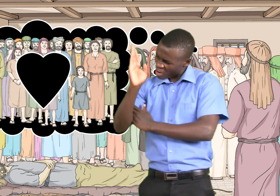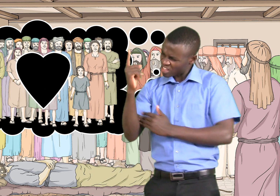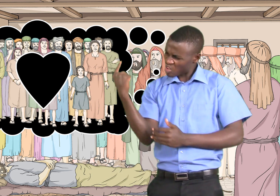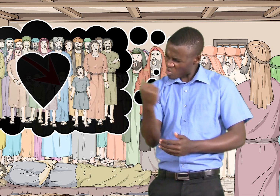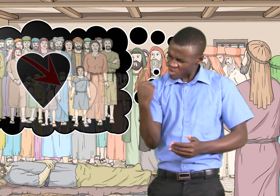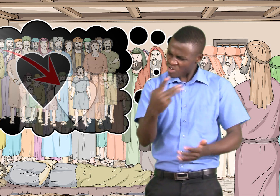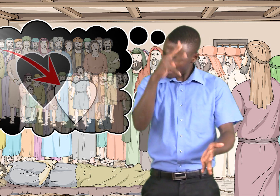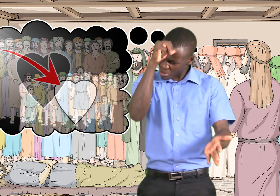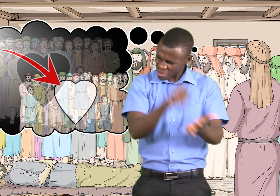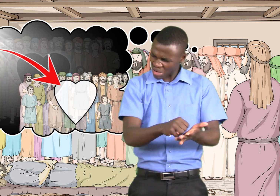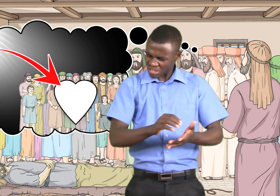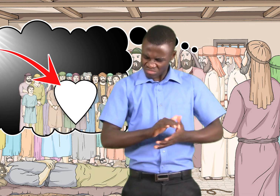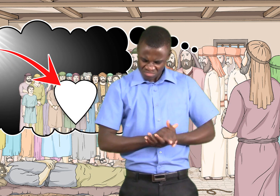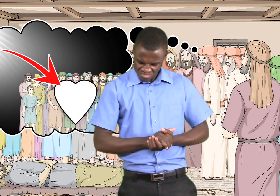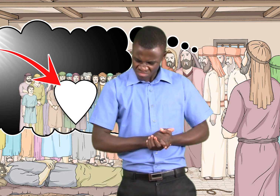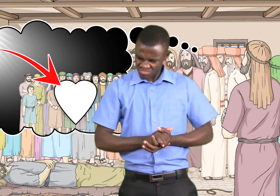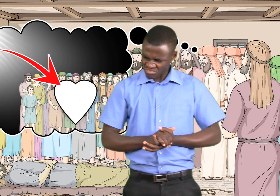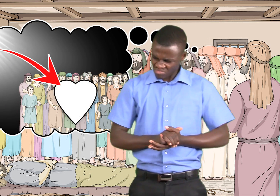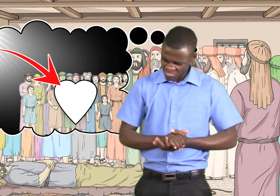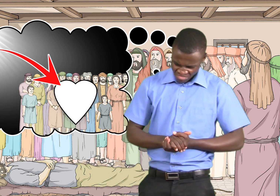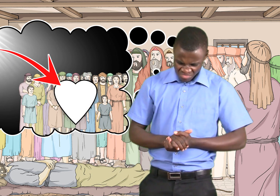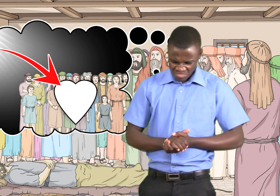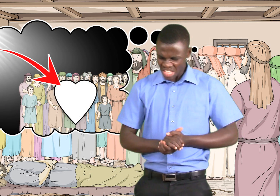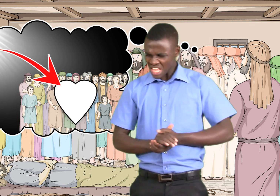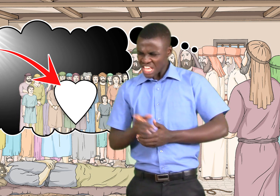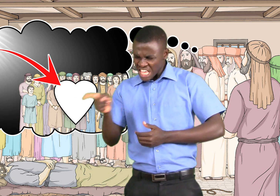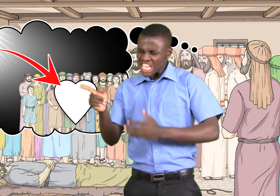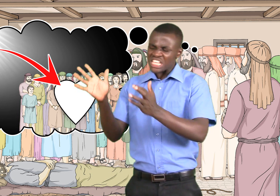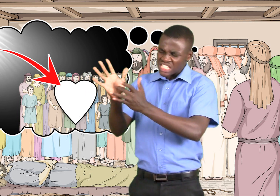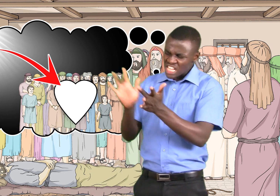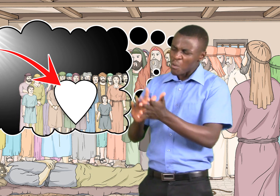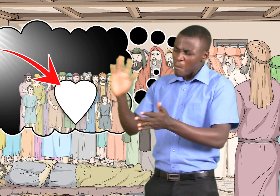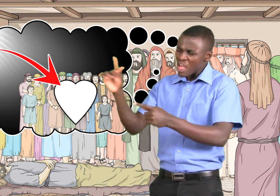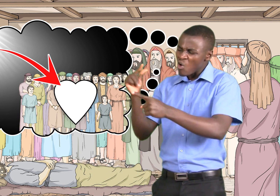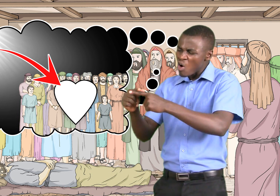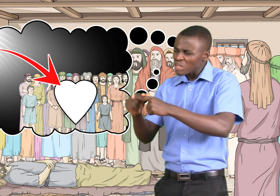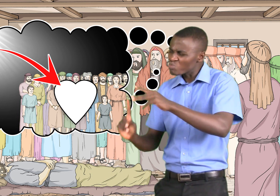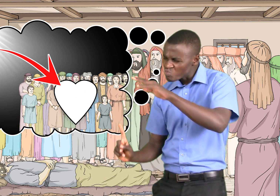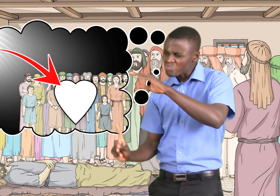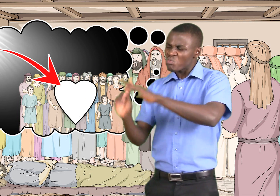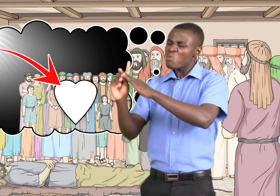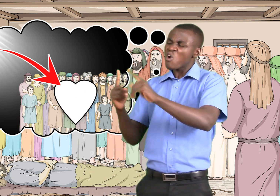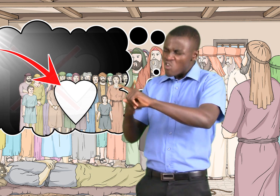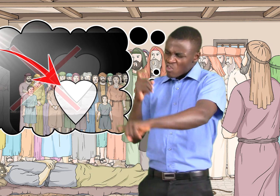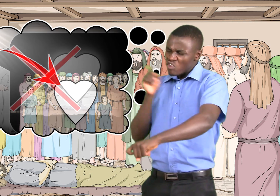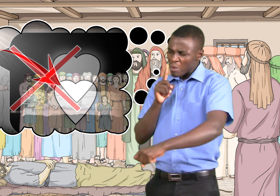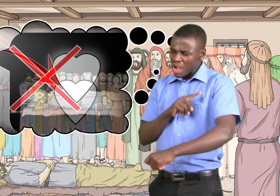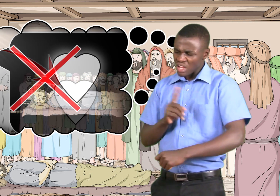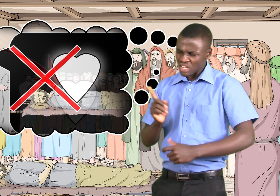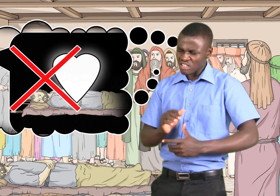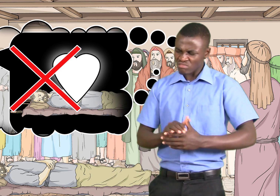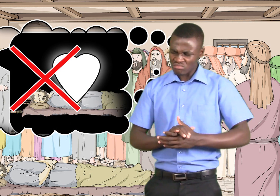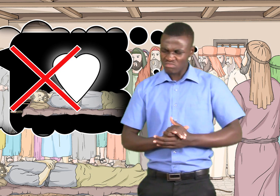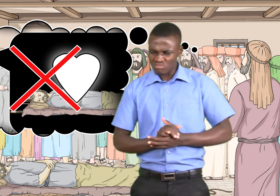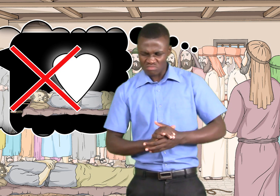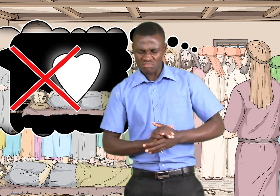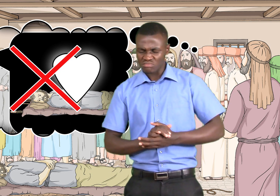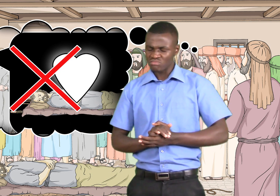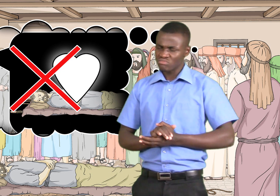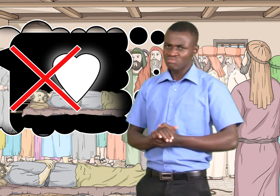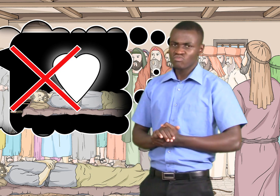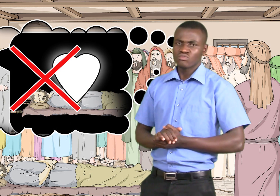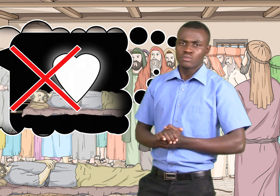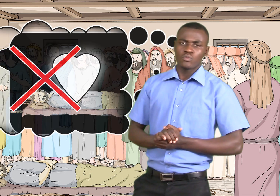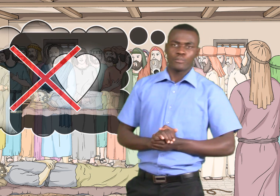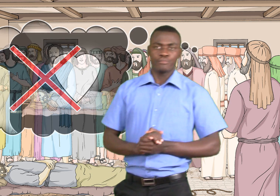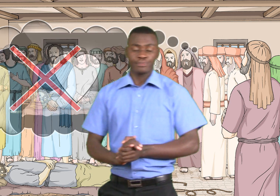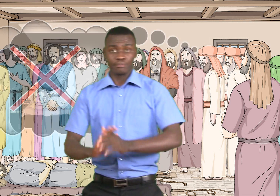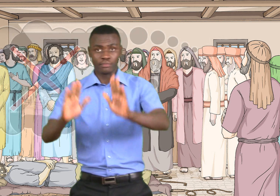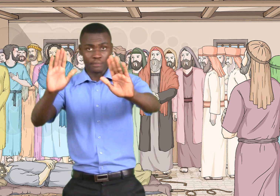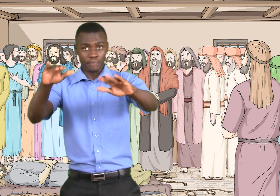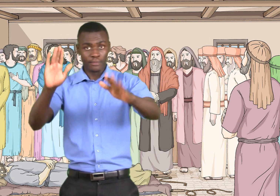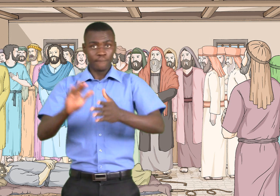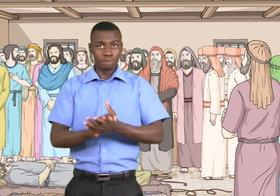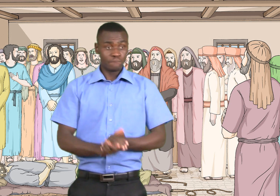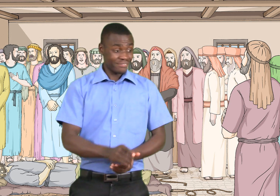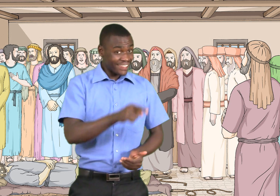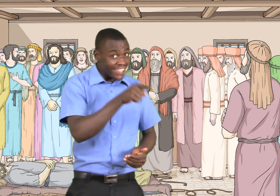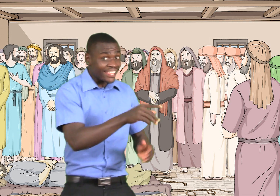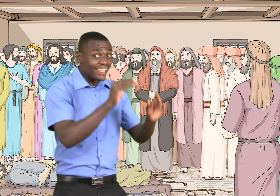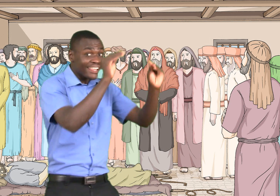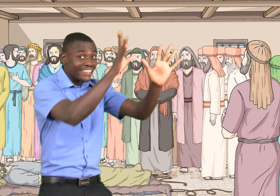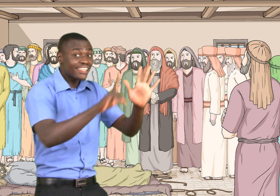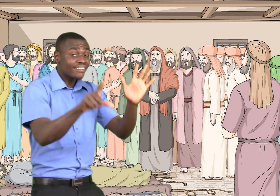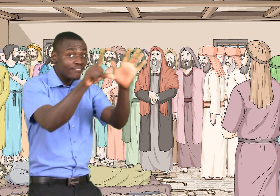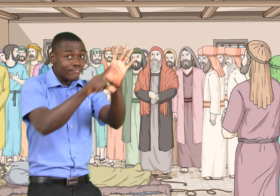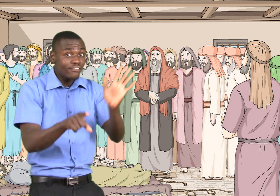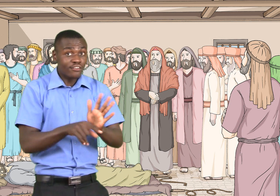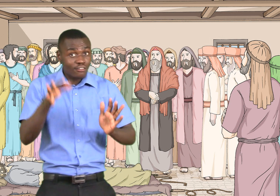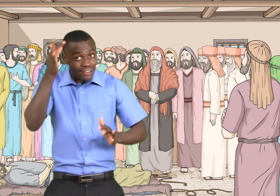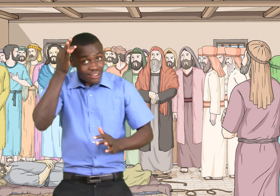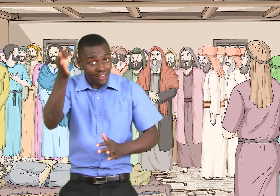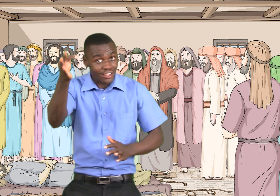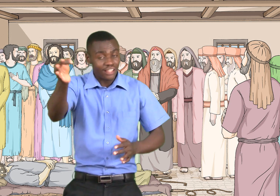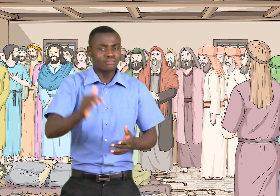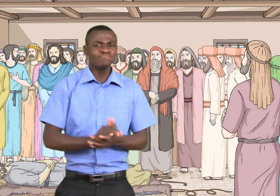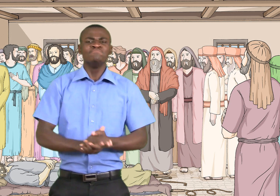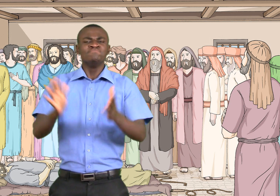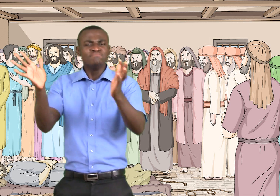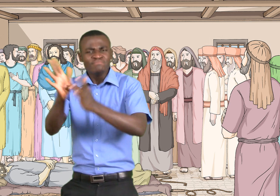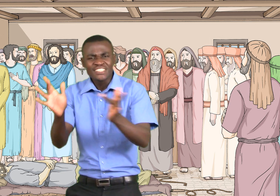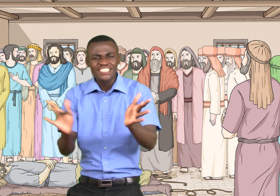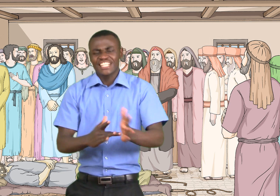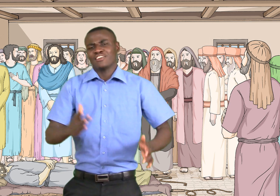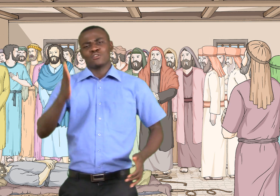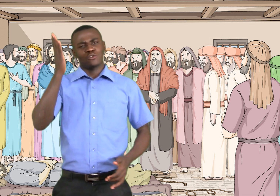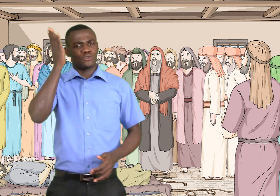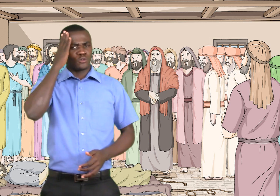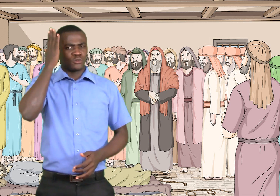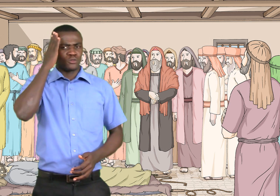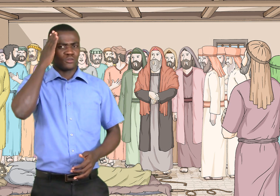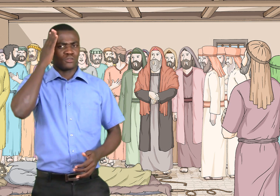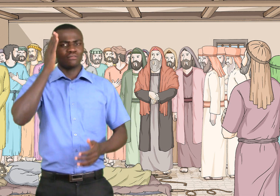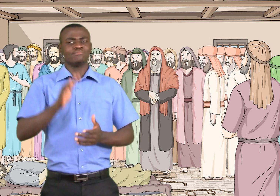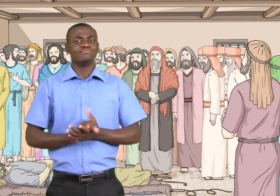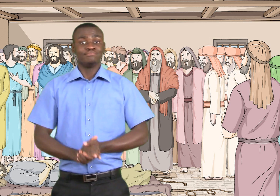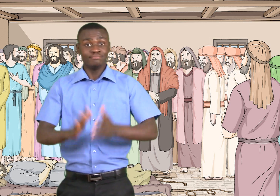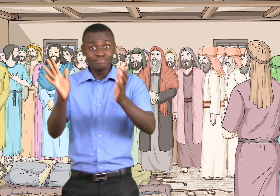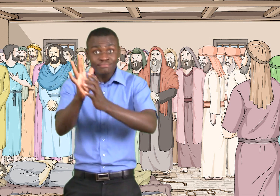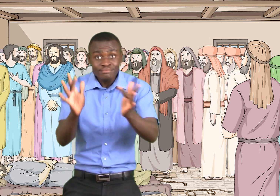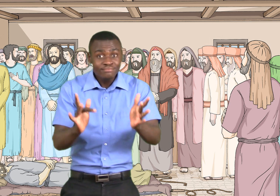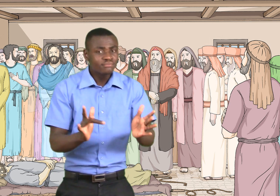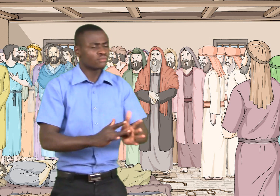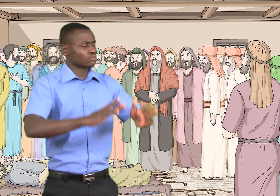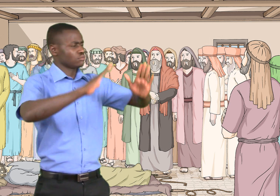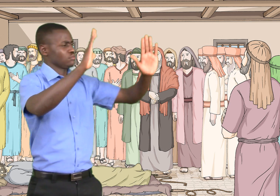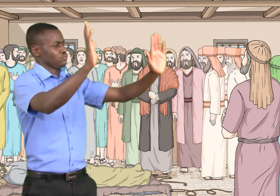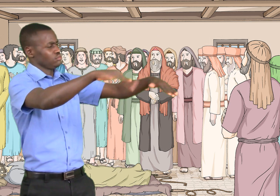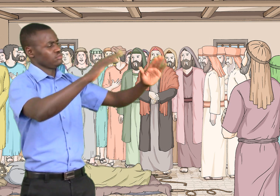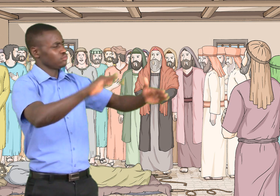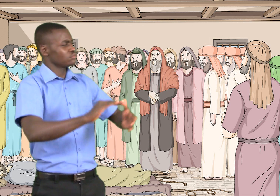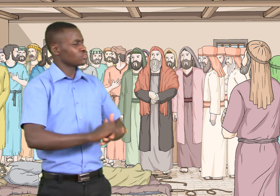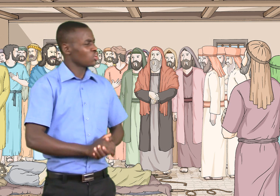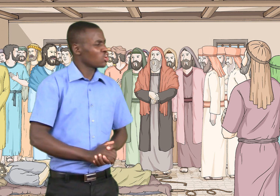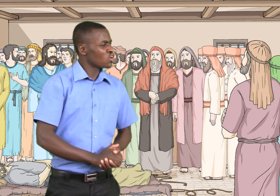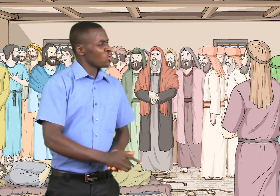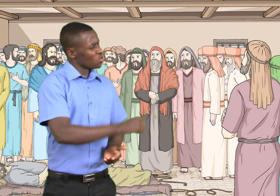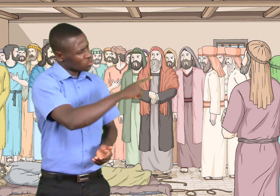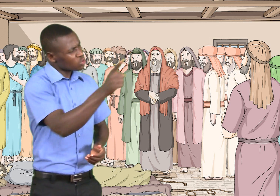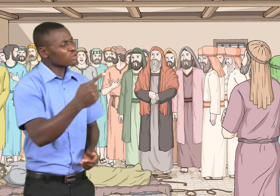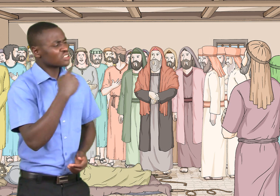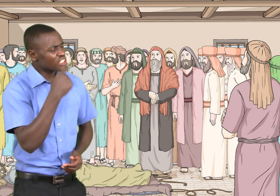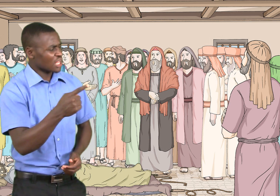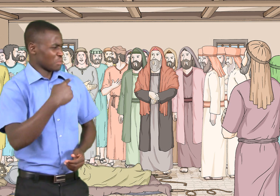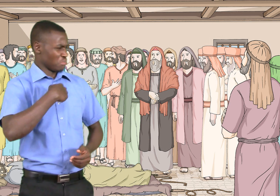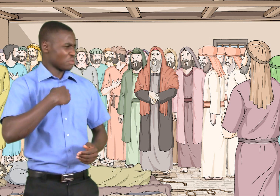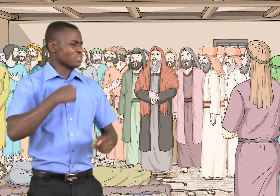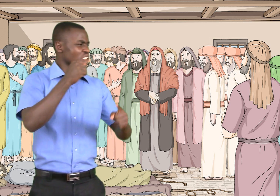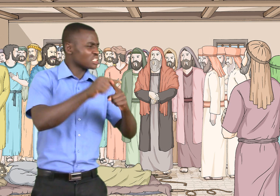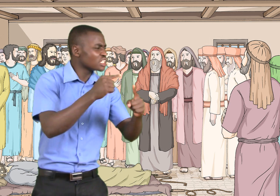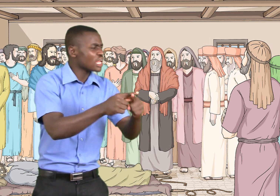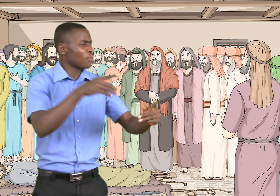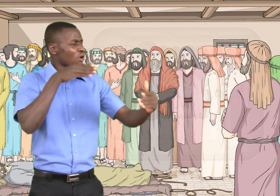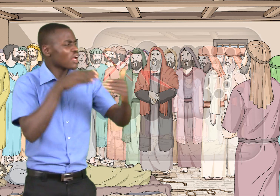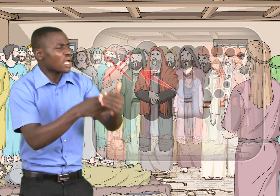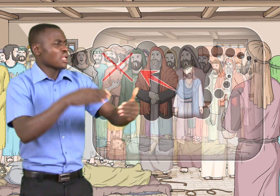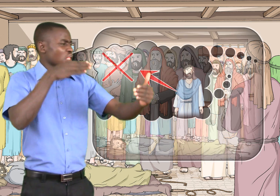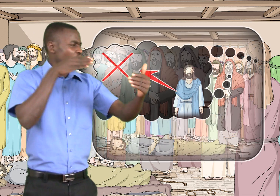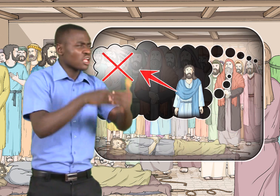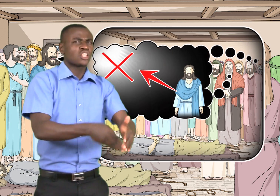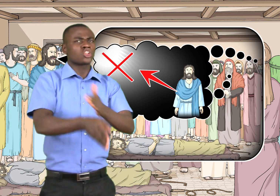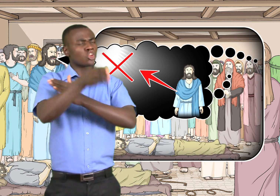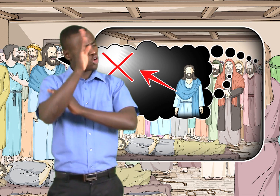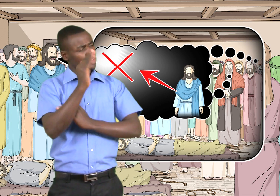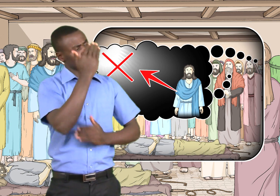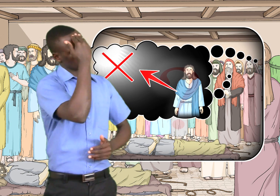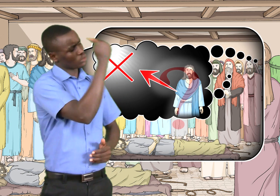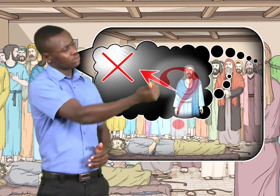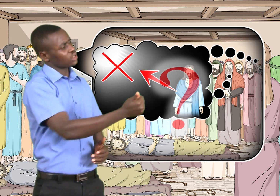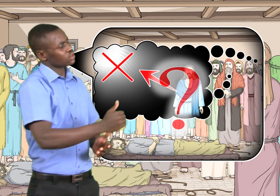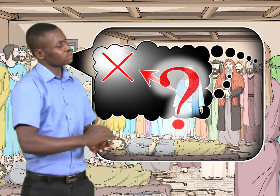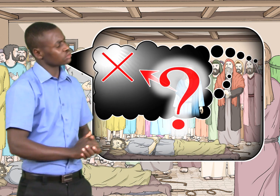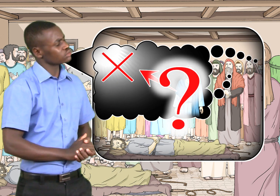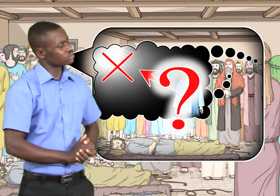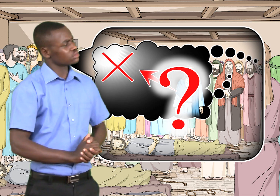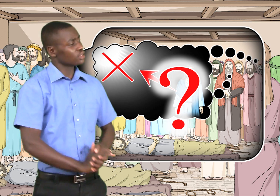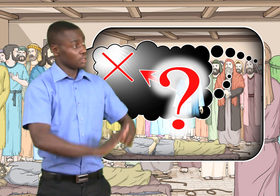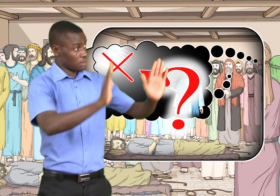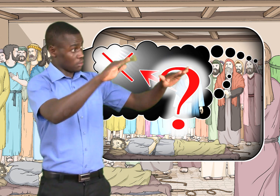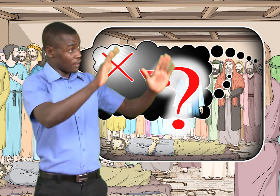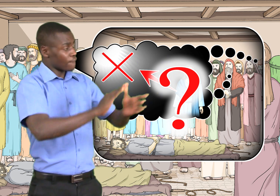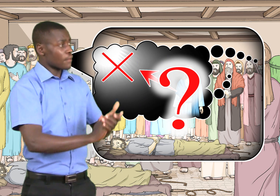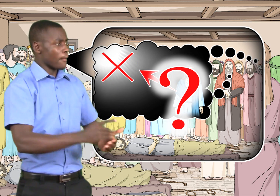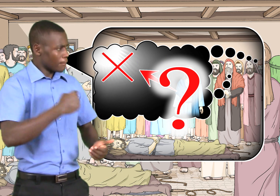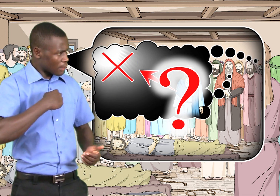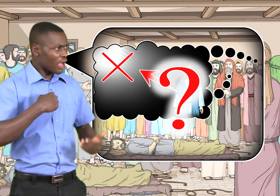At once Jesus knew in His spirit that they were thinking this way within themselves.